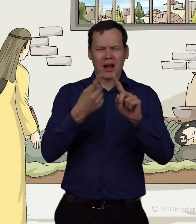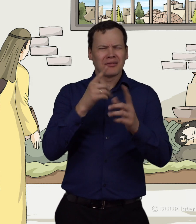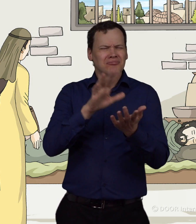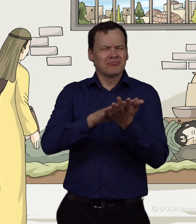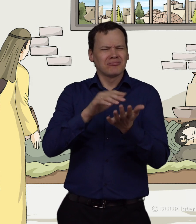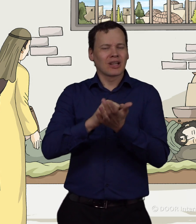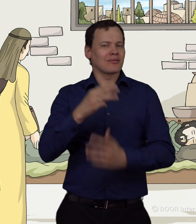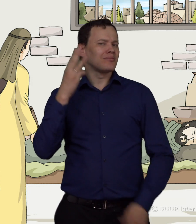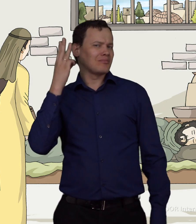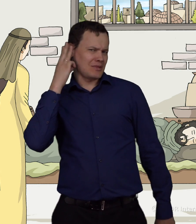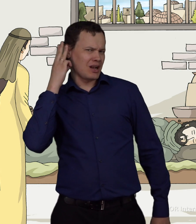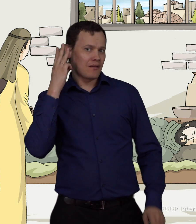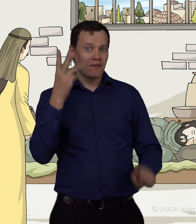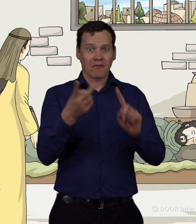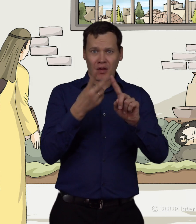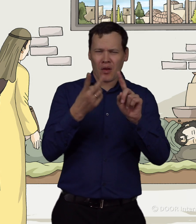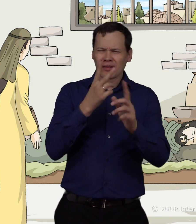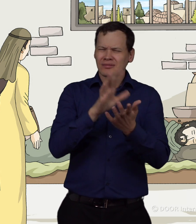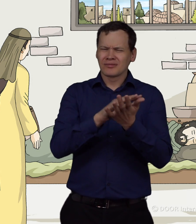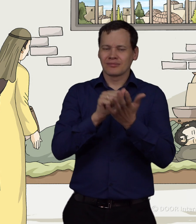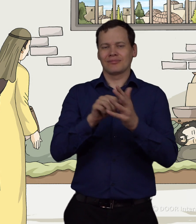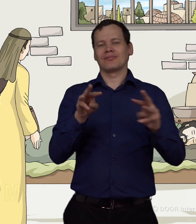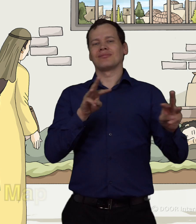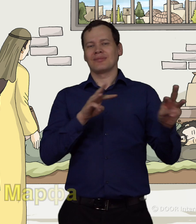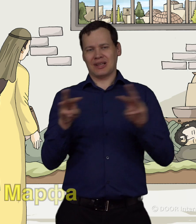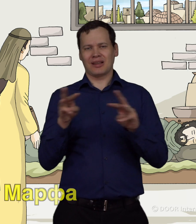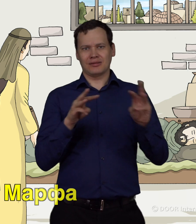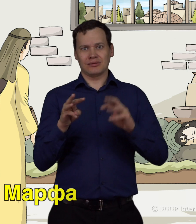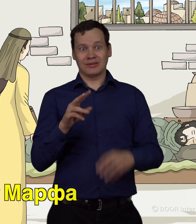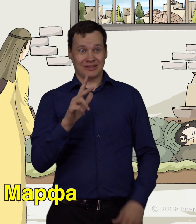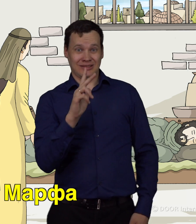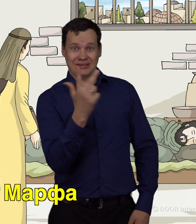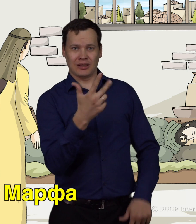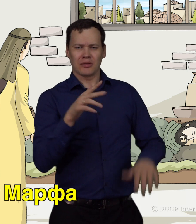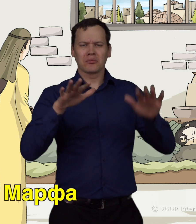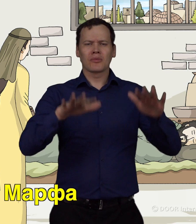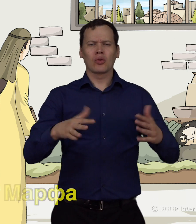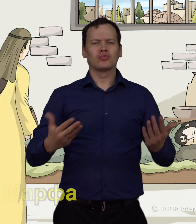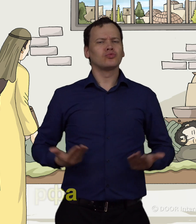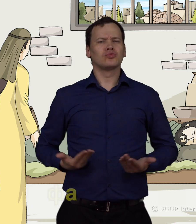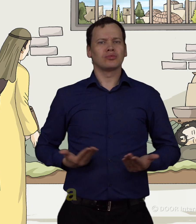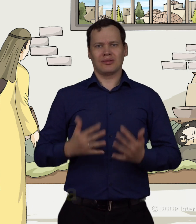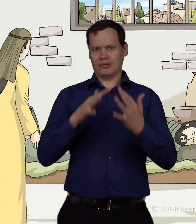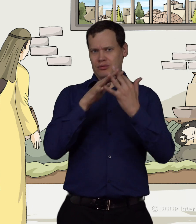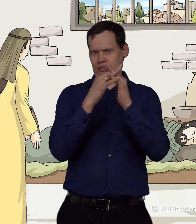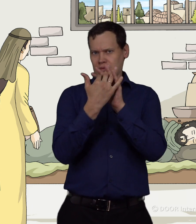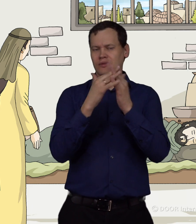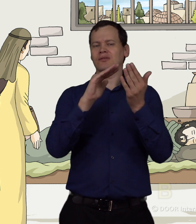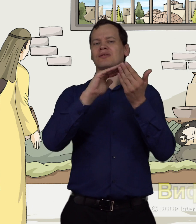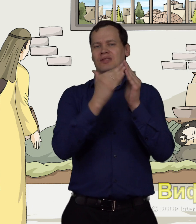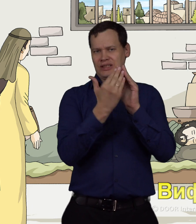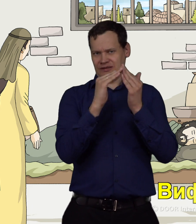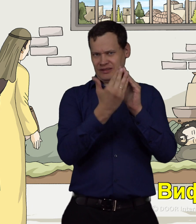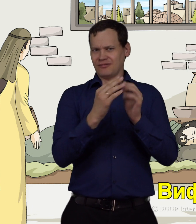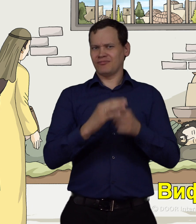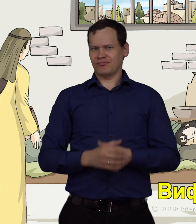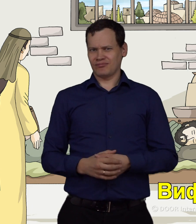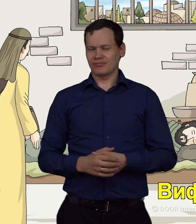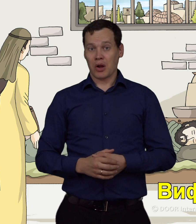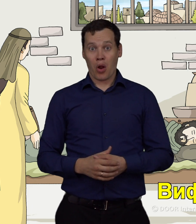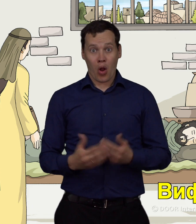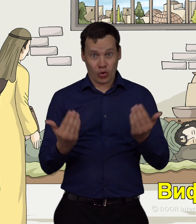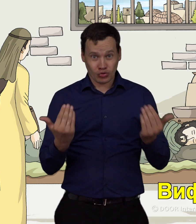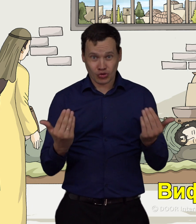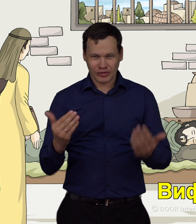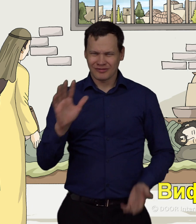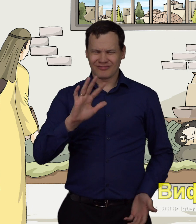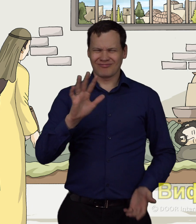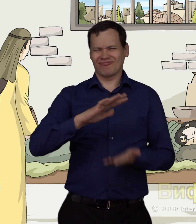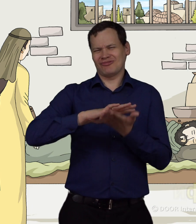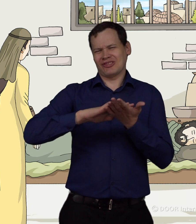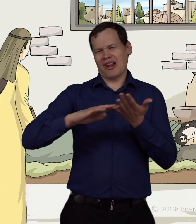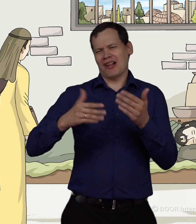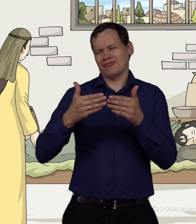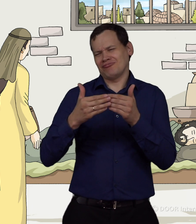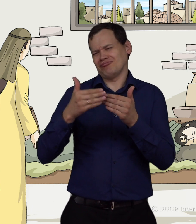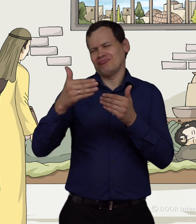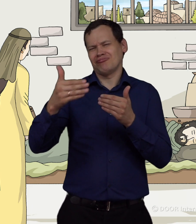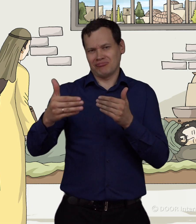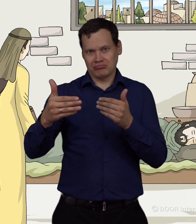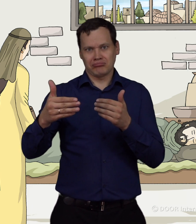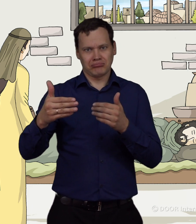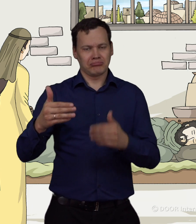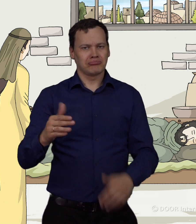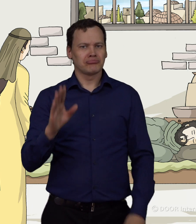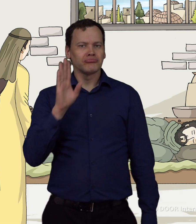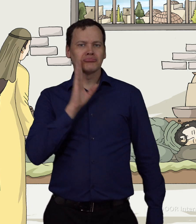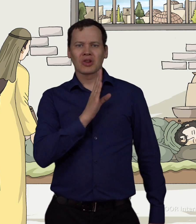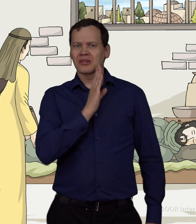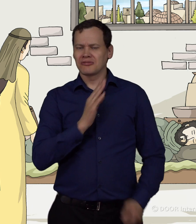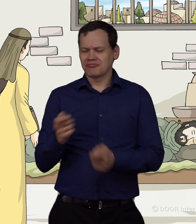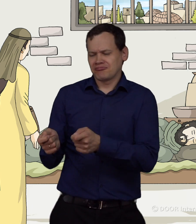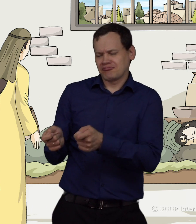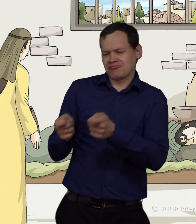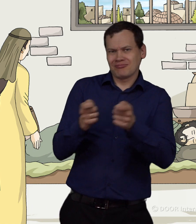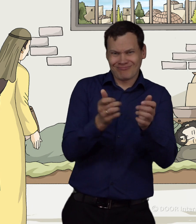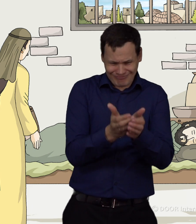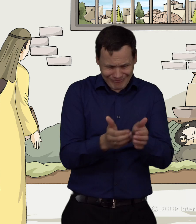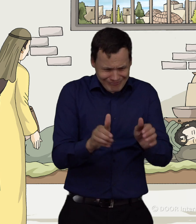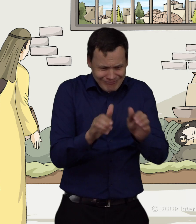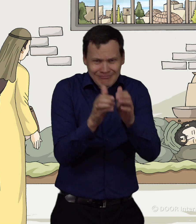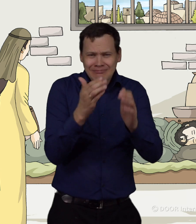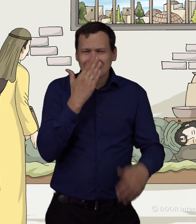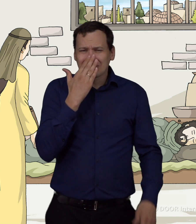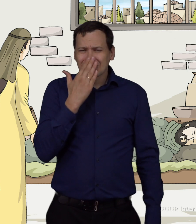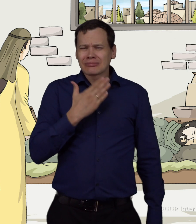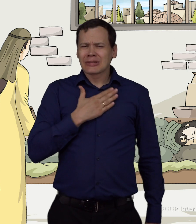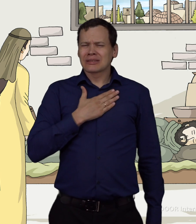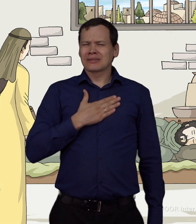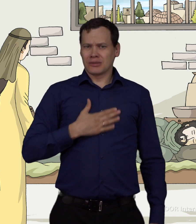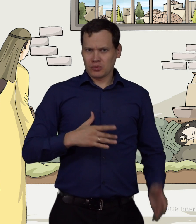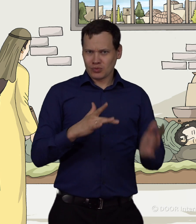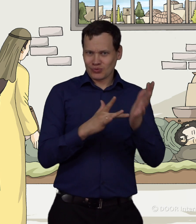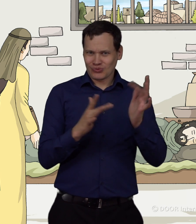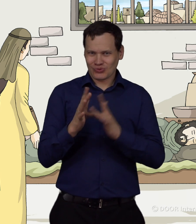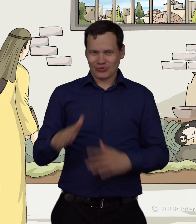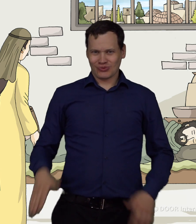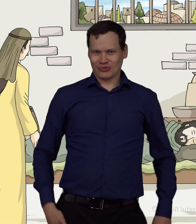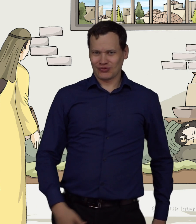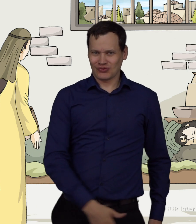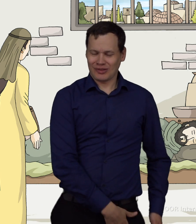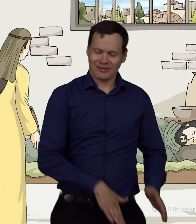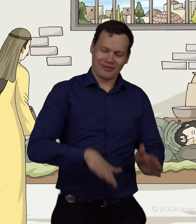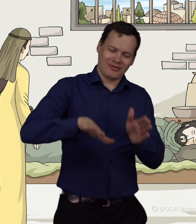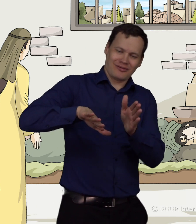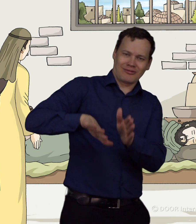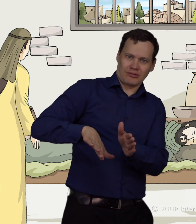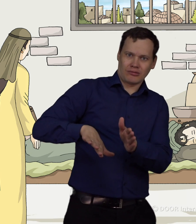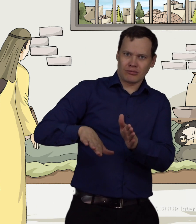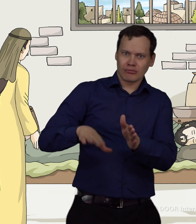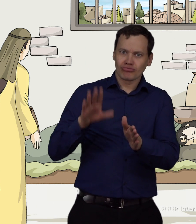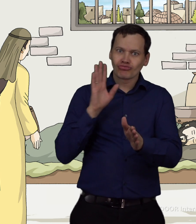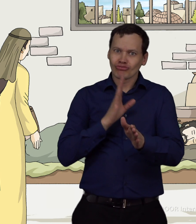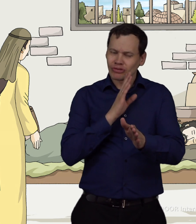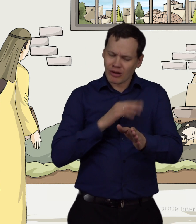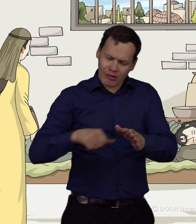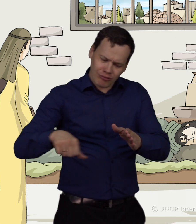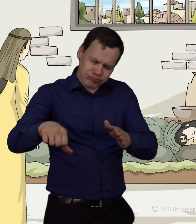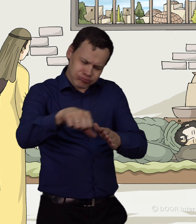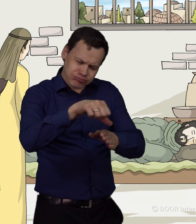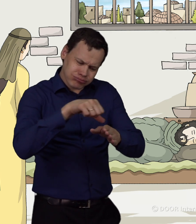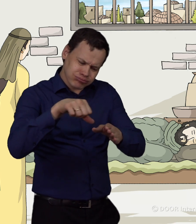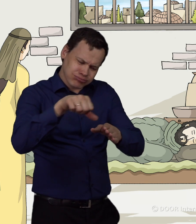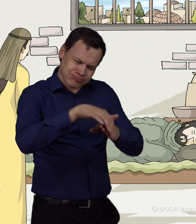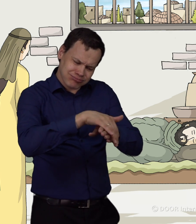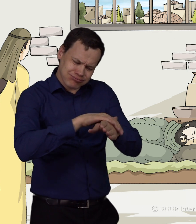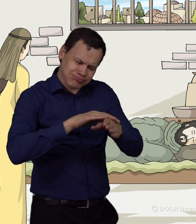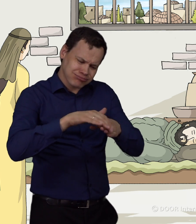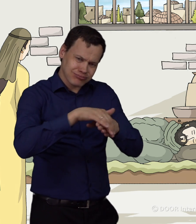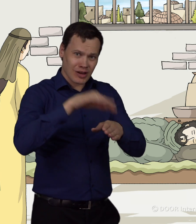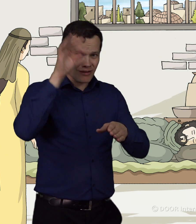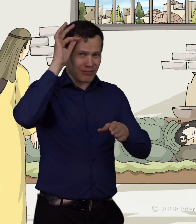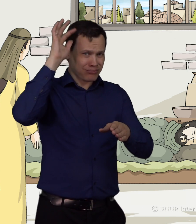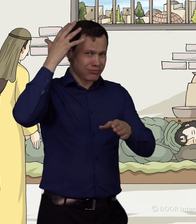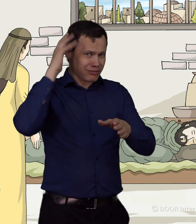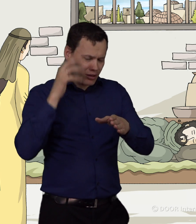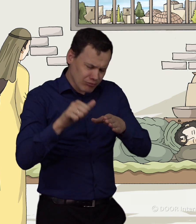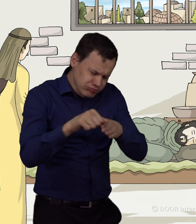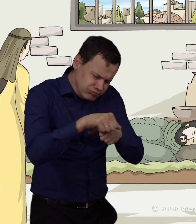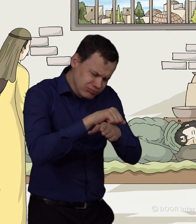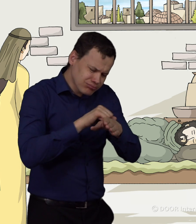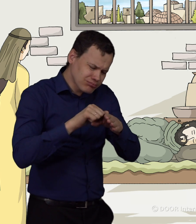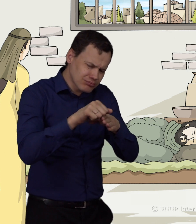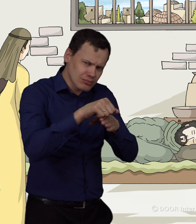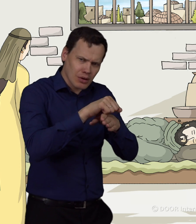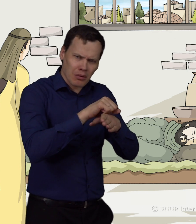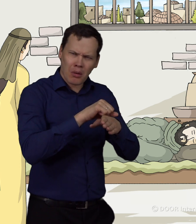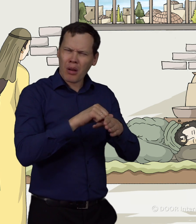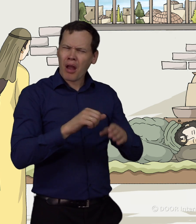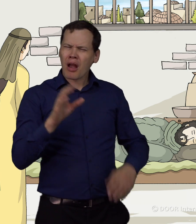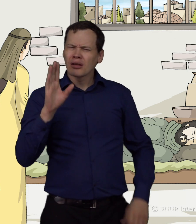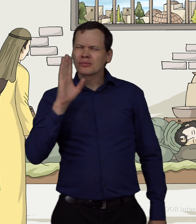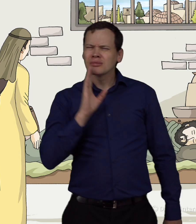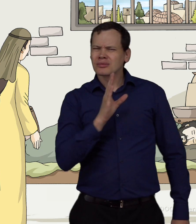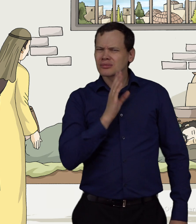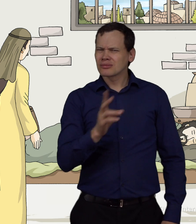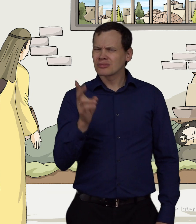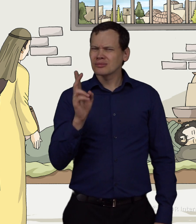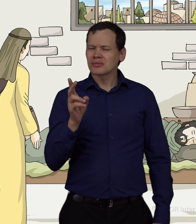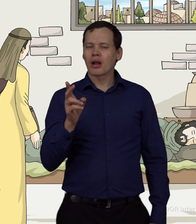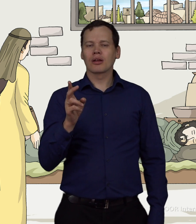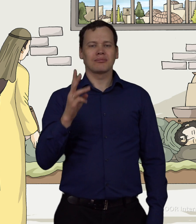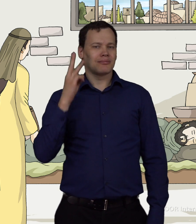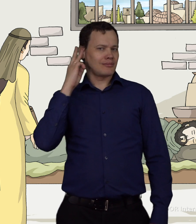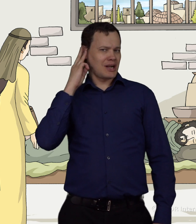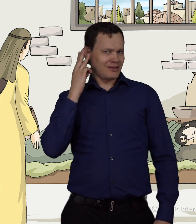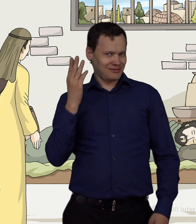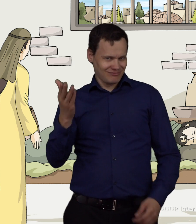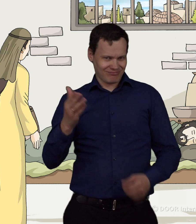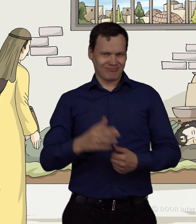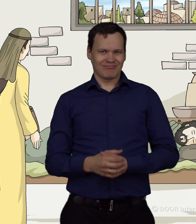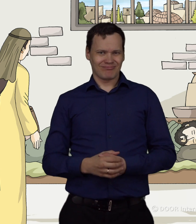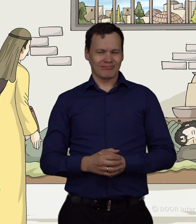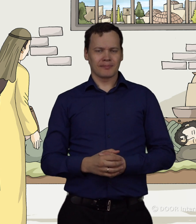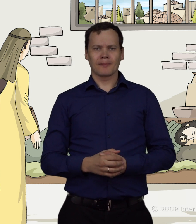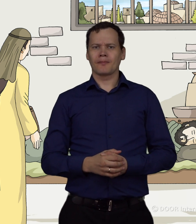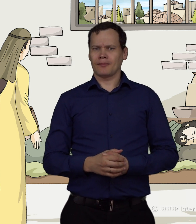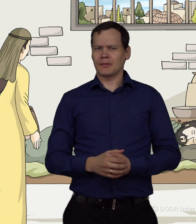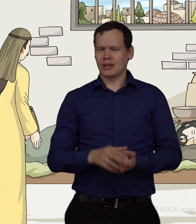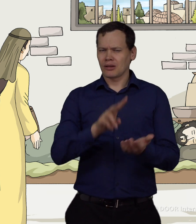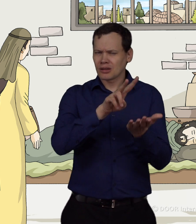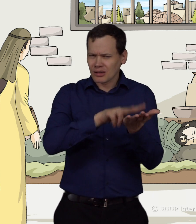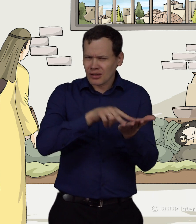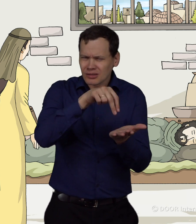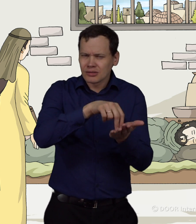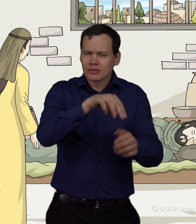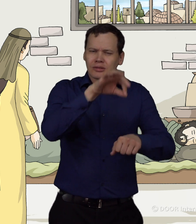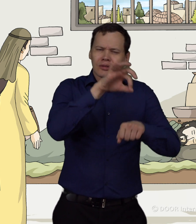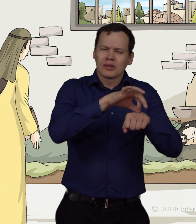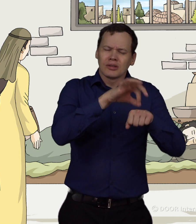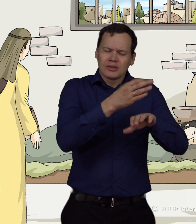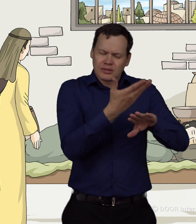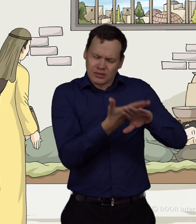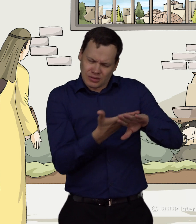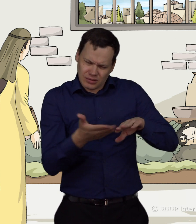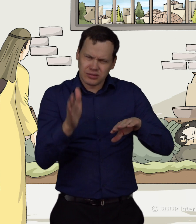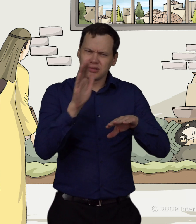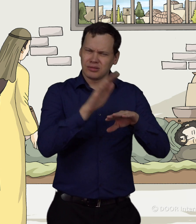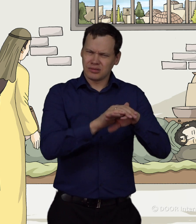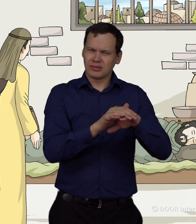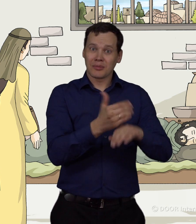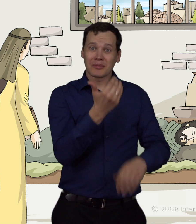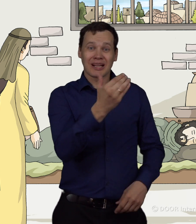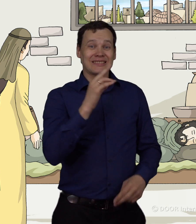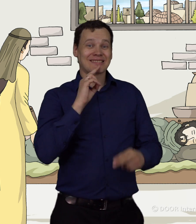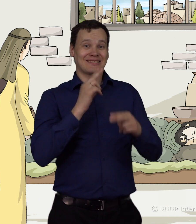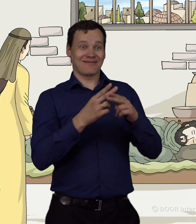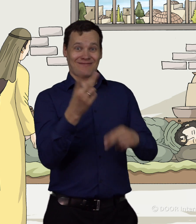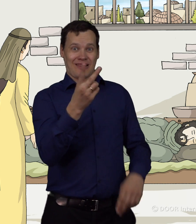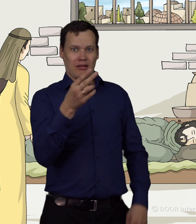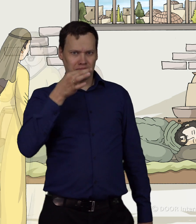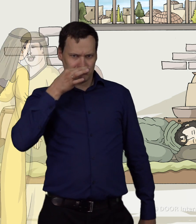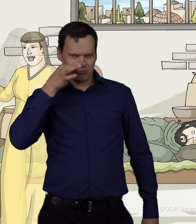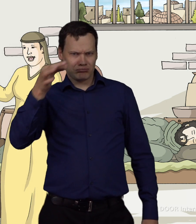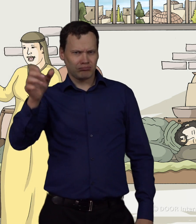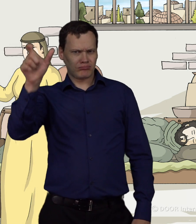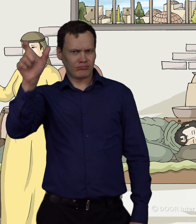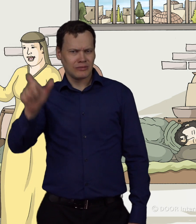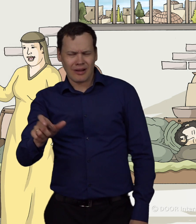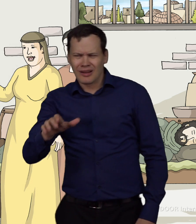He lived in Bethany, the village of Mary and her sister Martha.